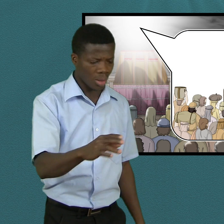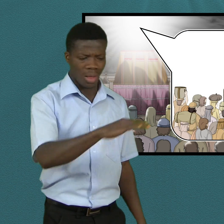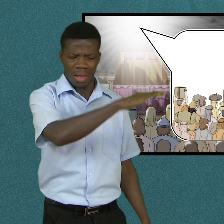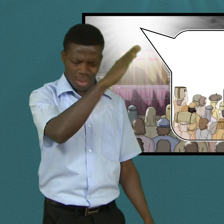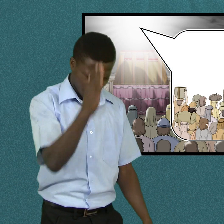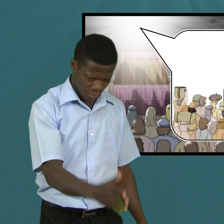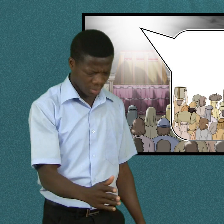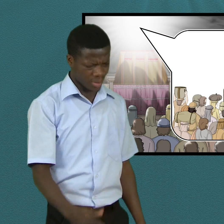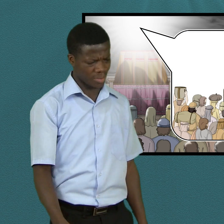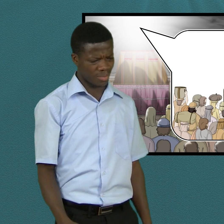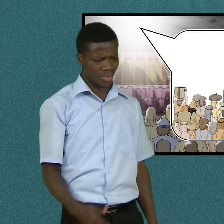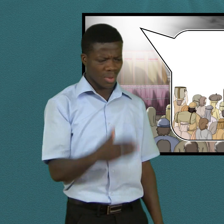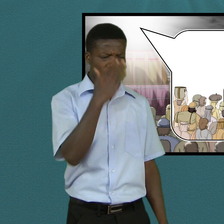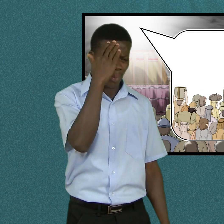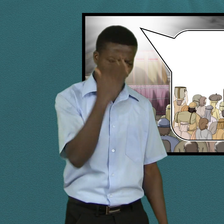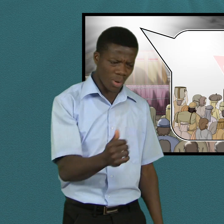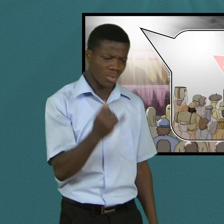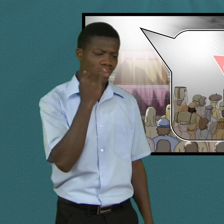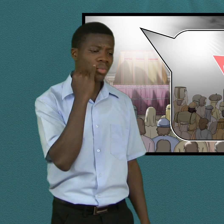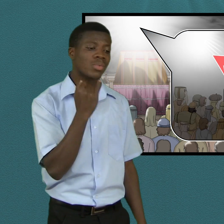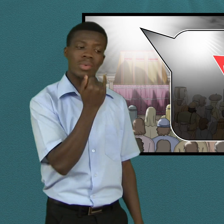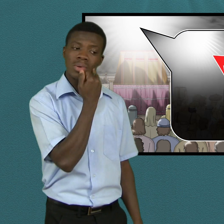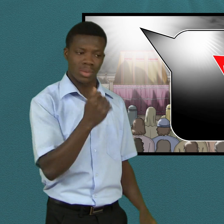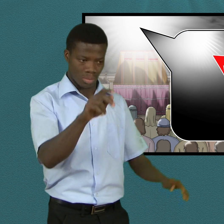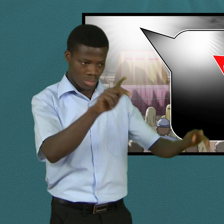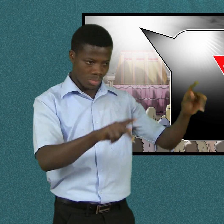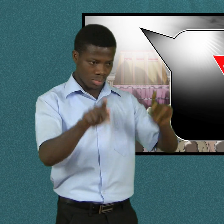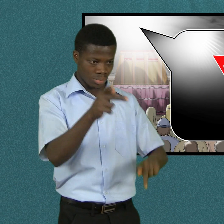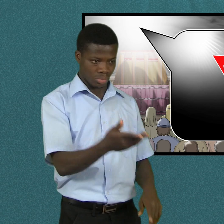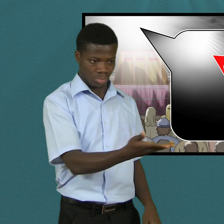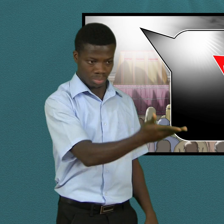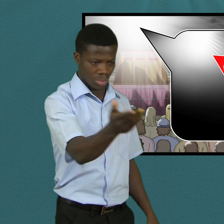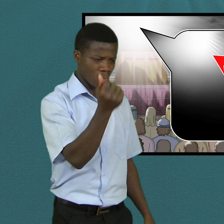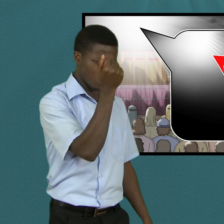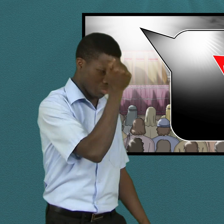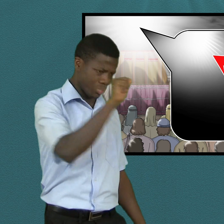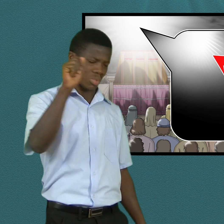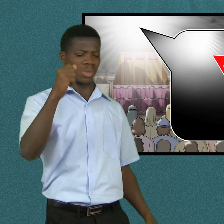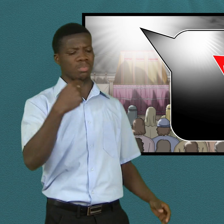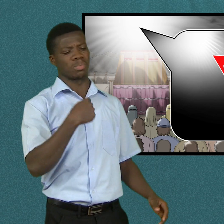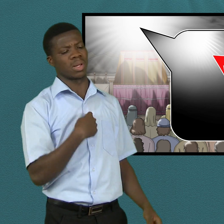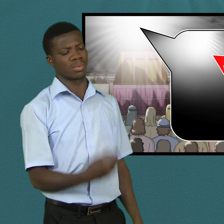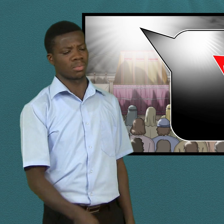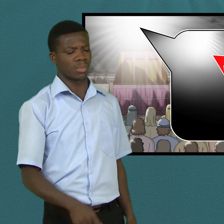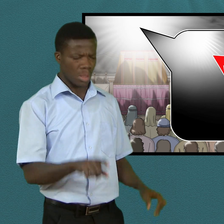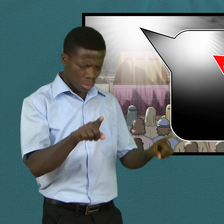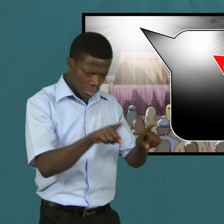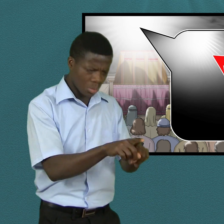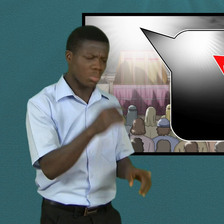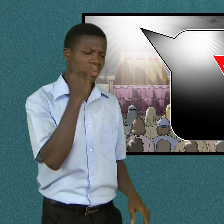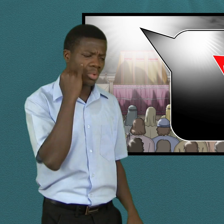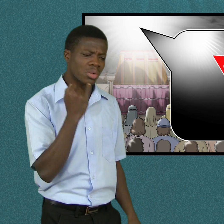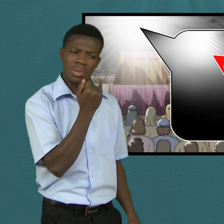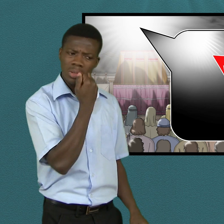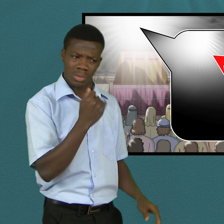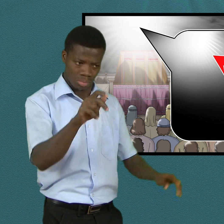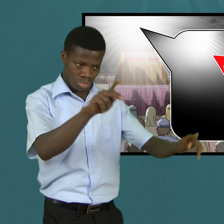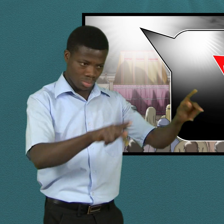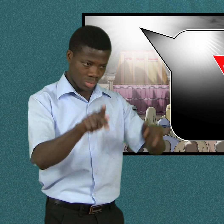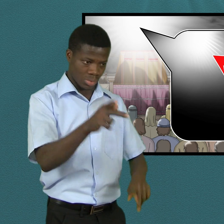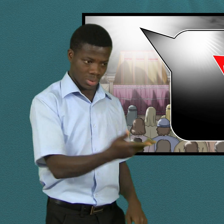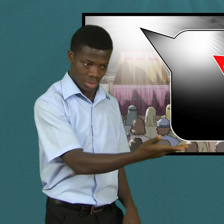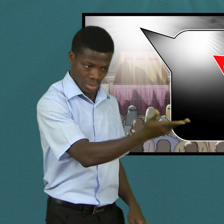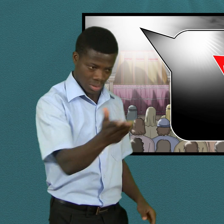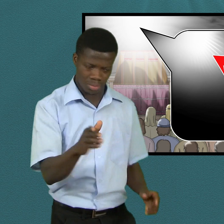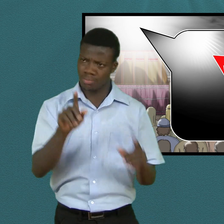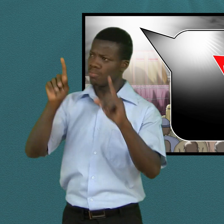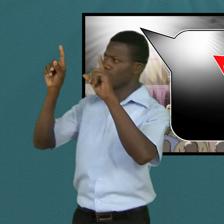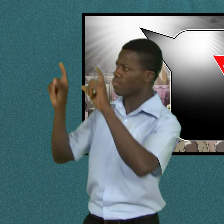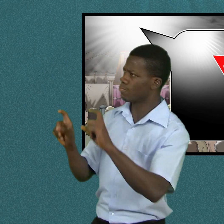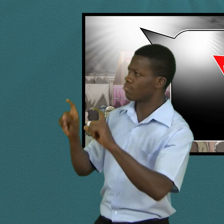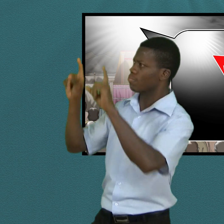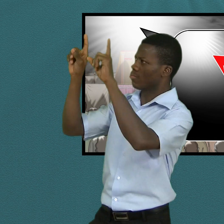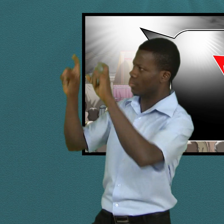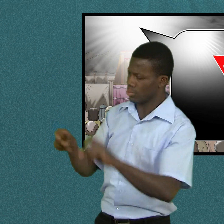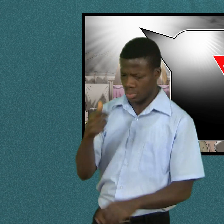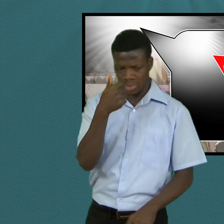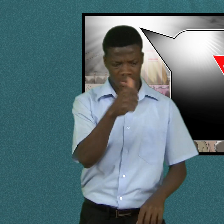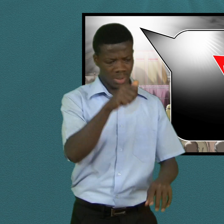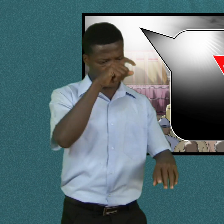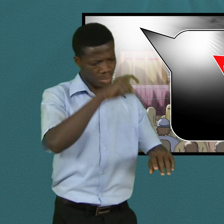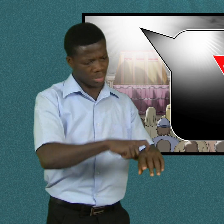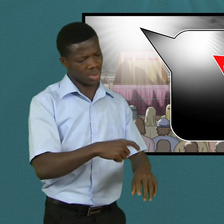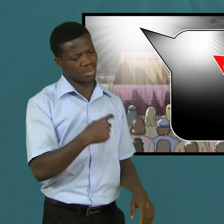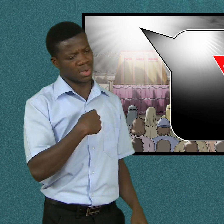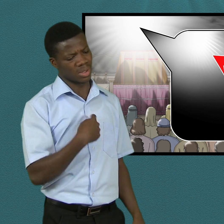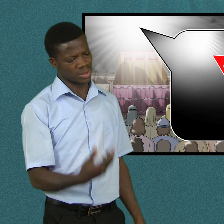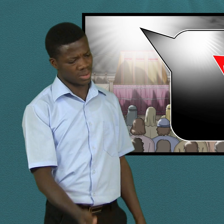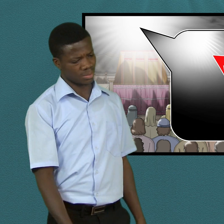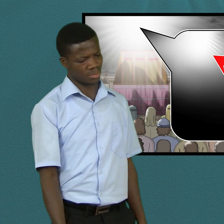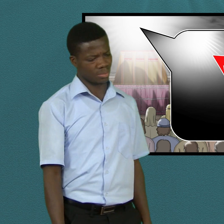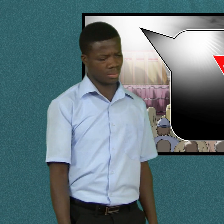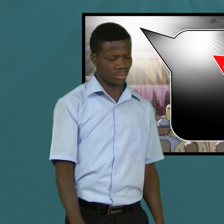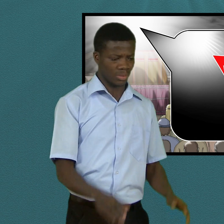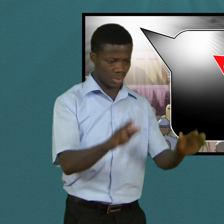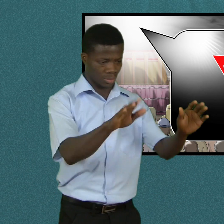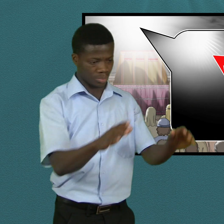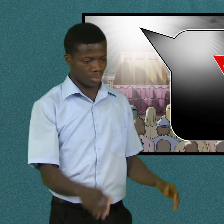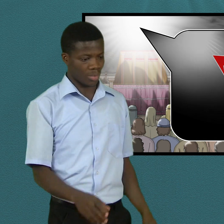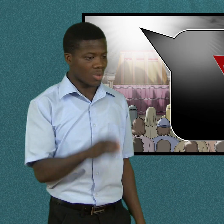None of those who have treated Me with contempt will see it.